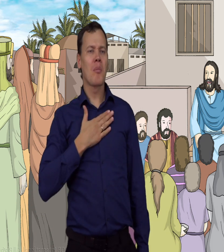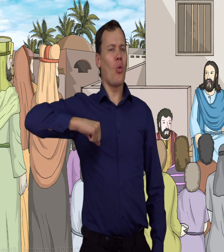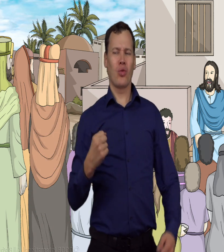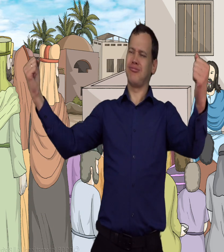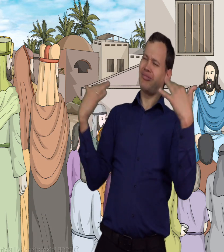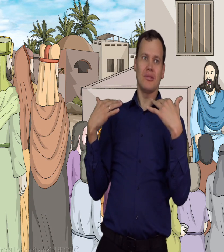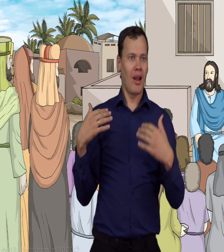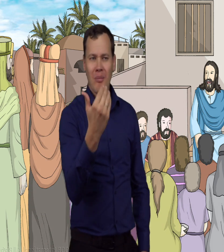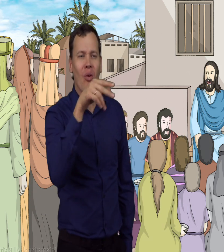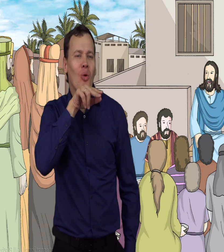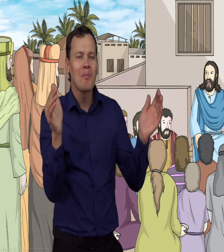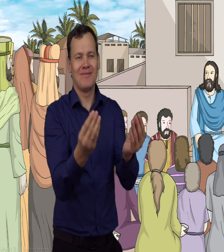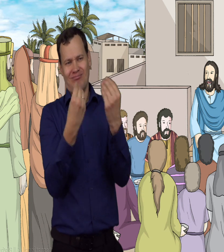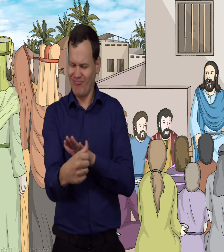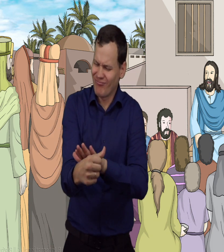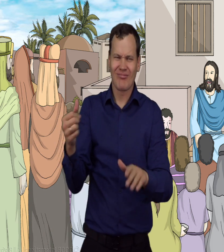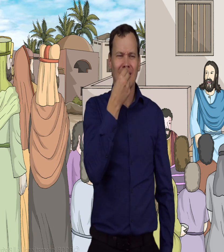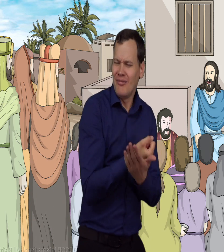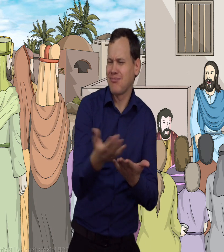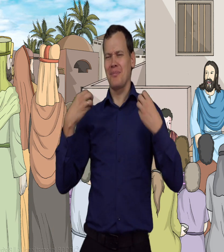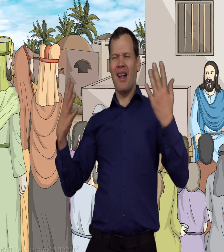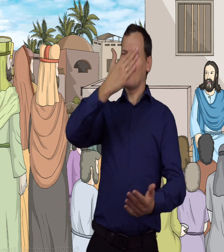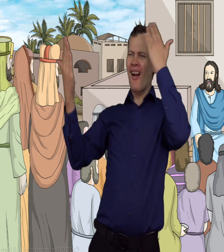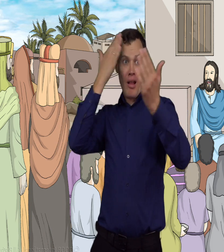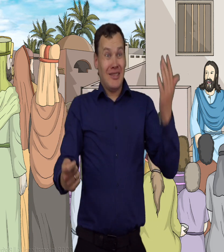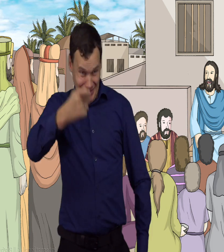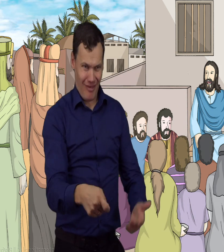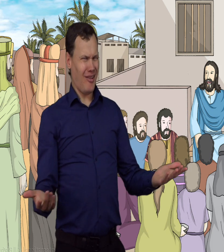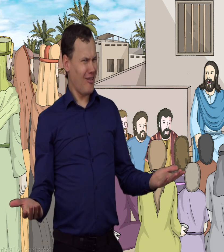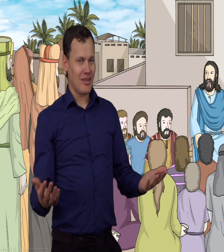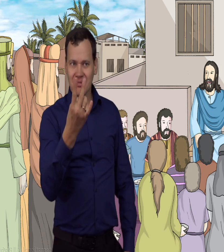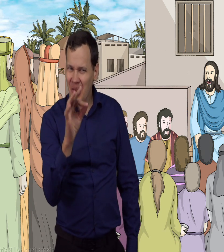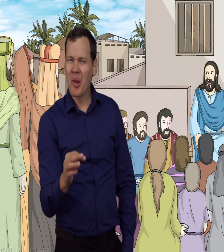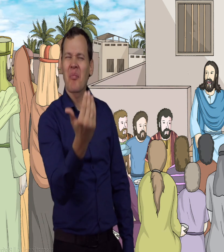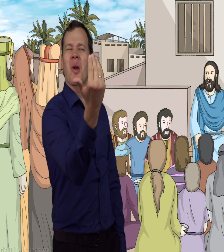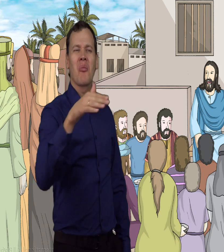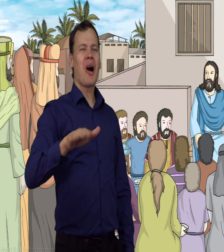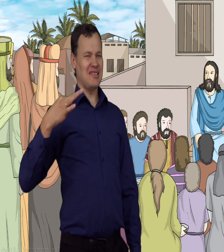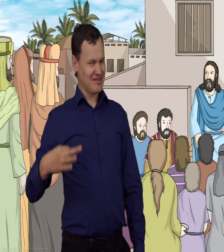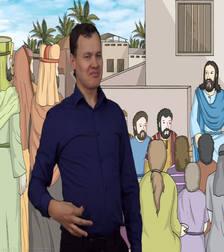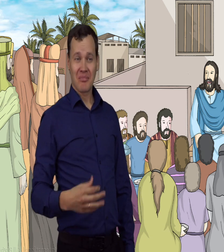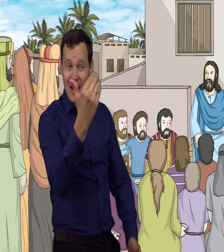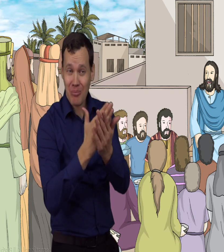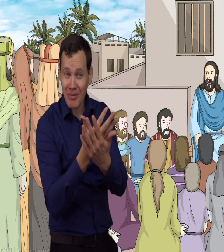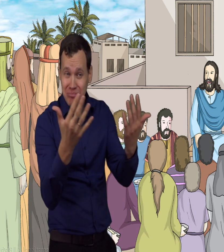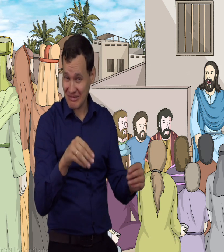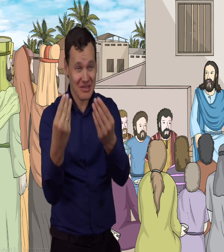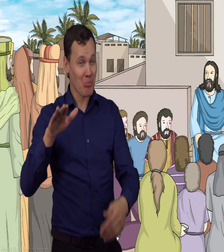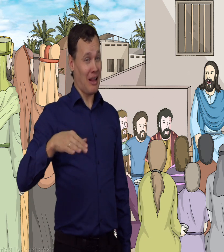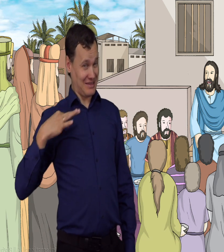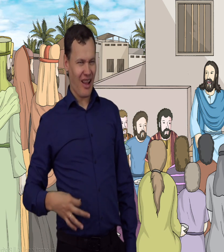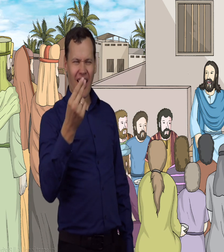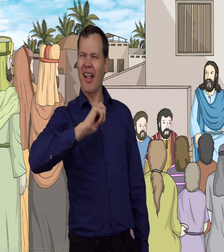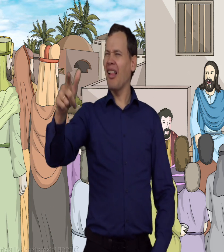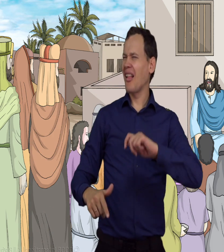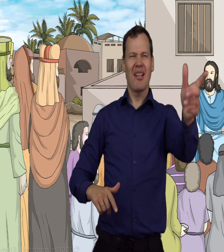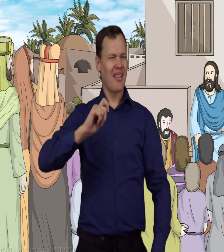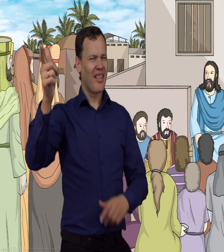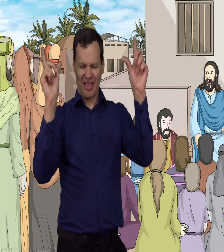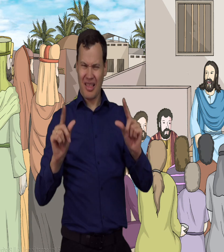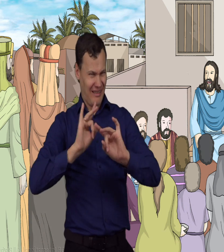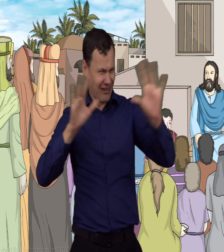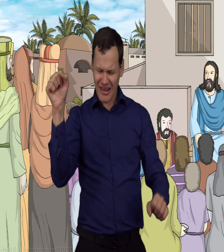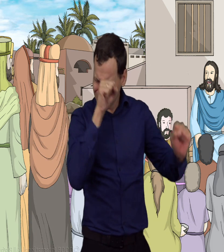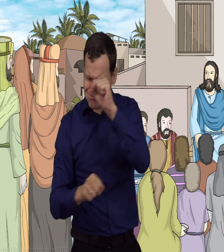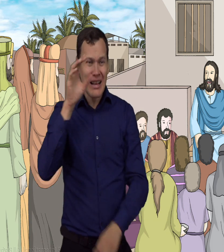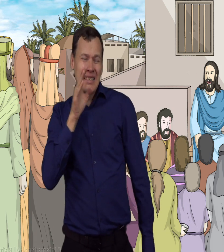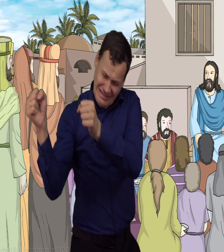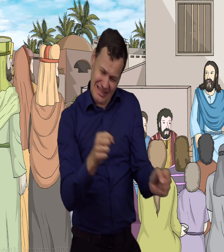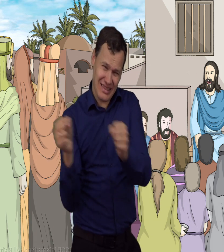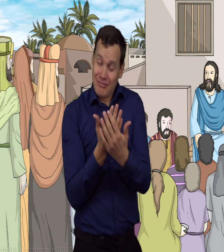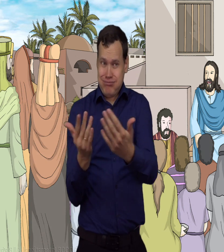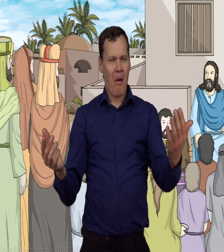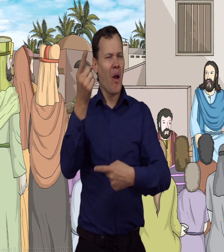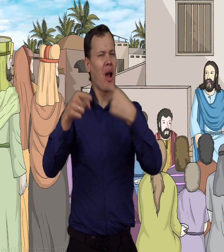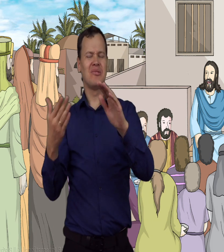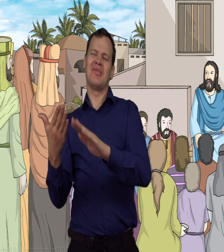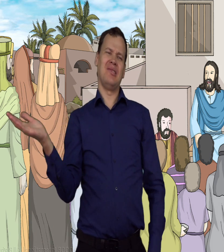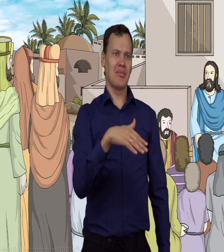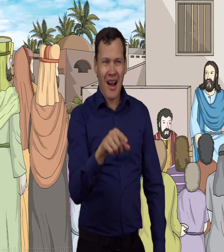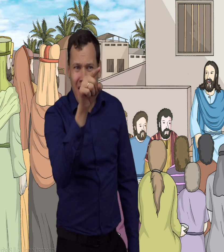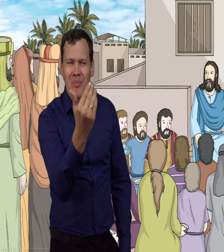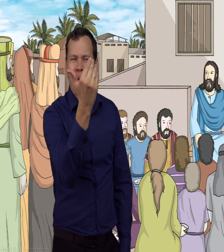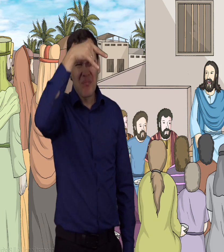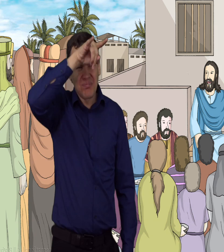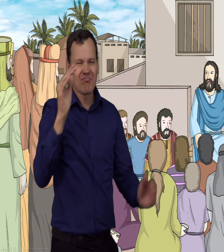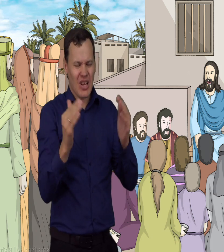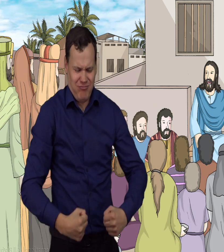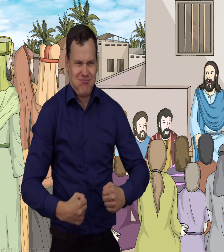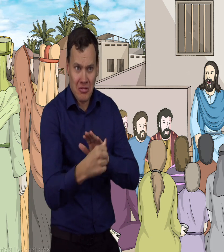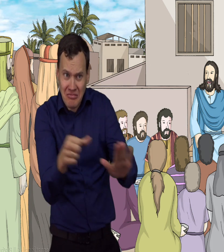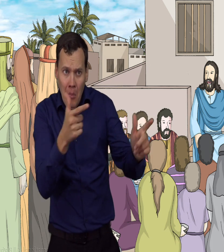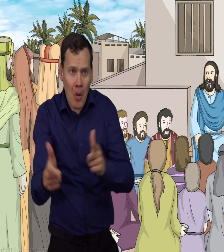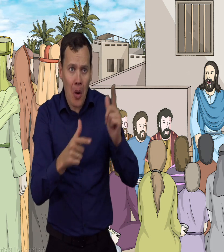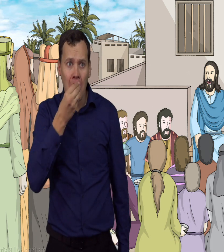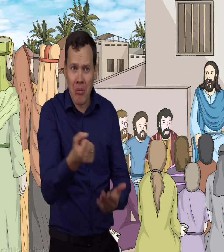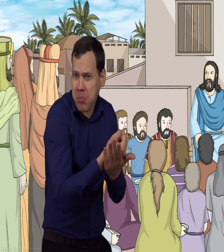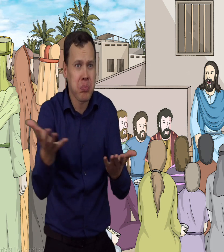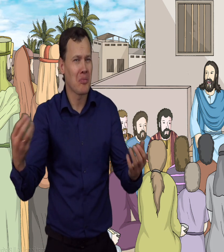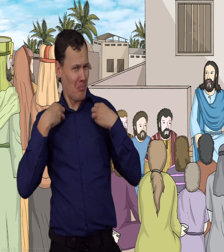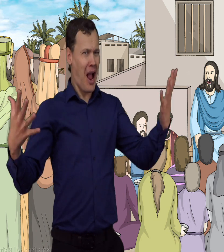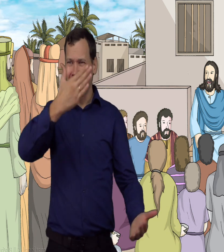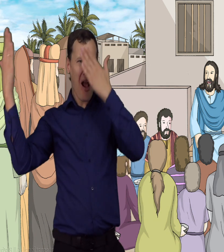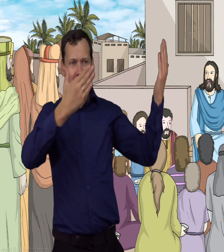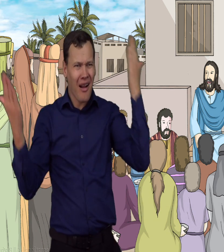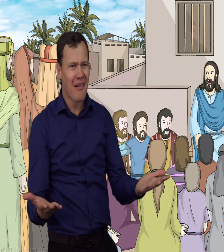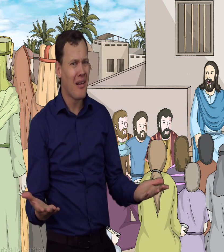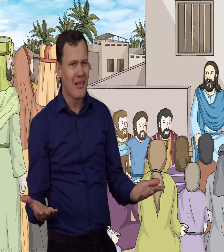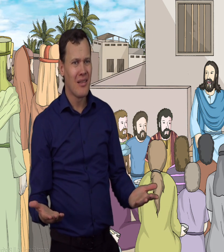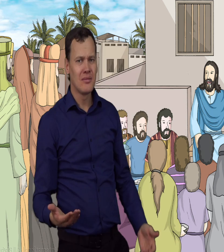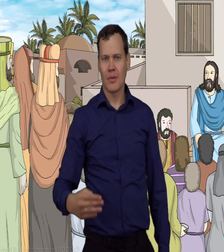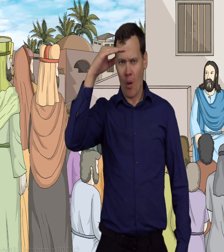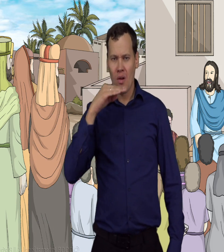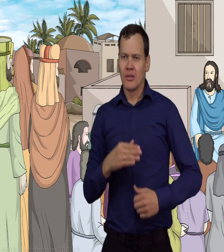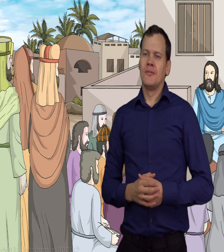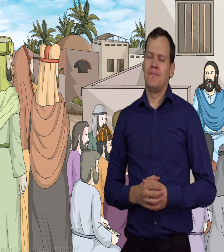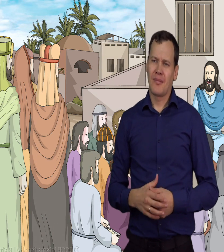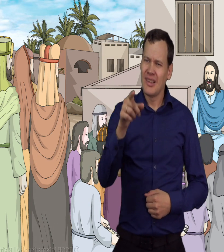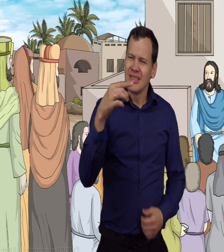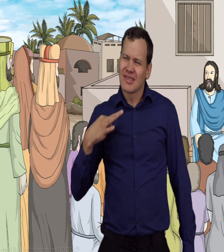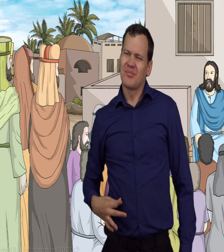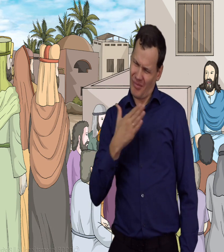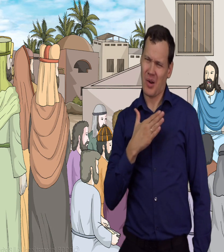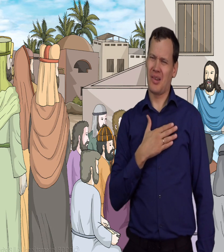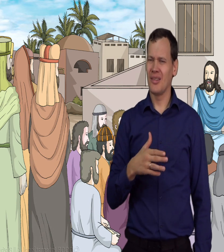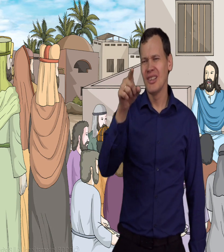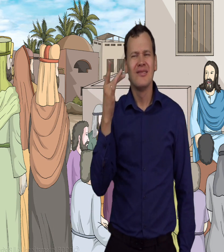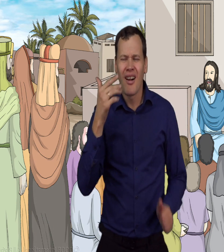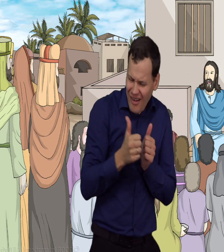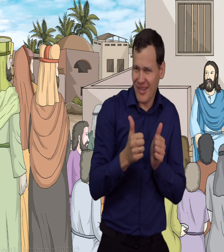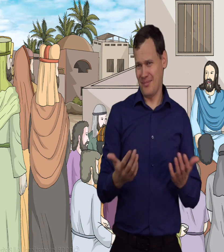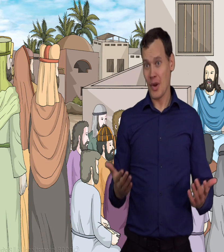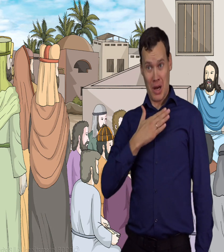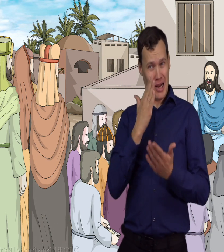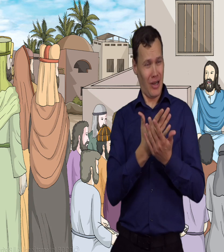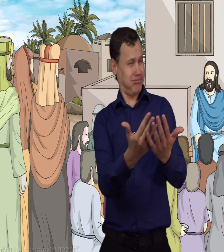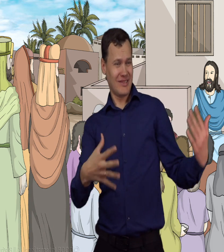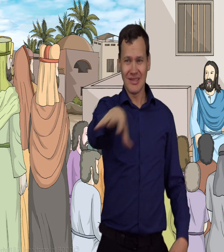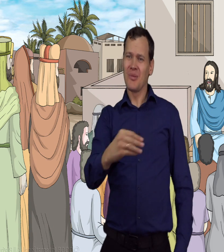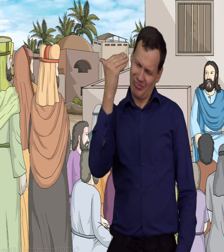Yet you never gave me even a young goat so I could celebrate with my friends. But when this son of yours returns from squandering your wealth with prostitutes, you kill the fattened calf for him!’